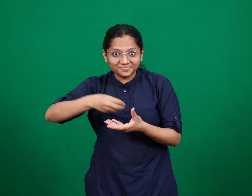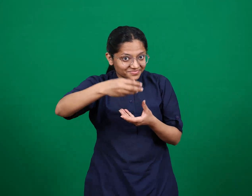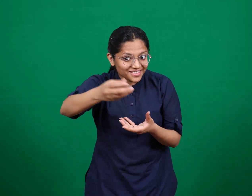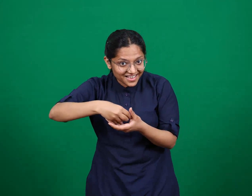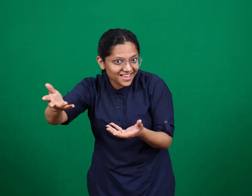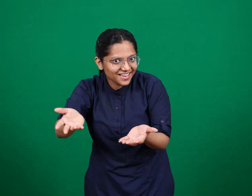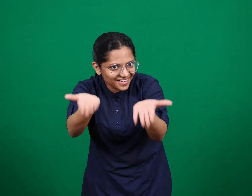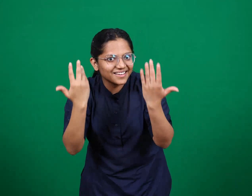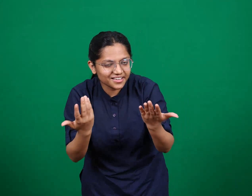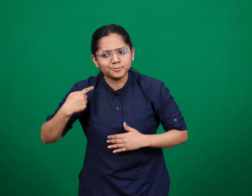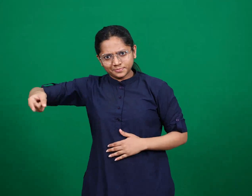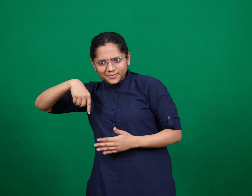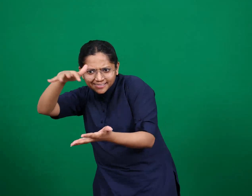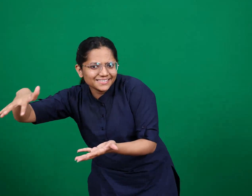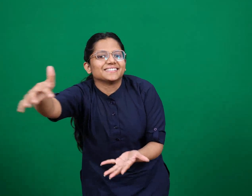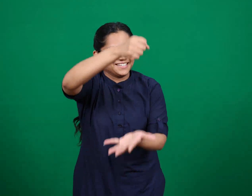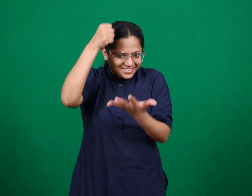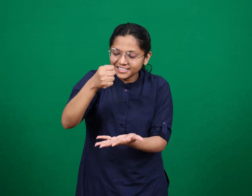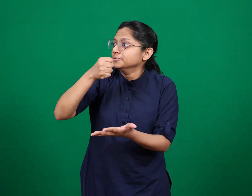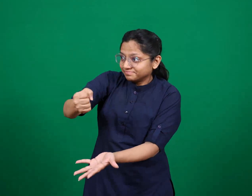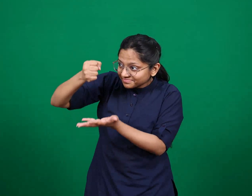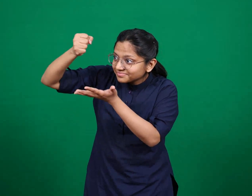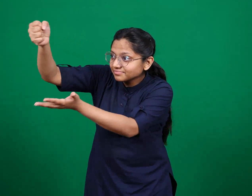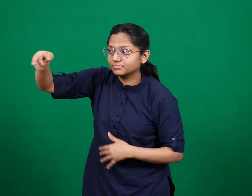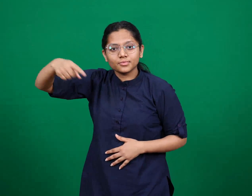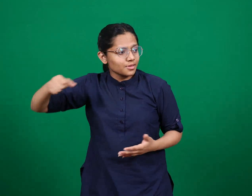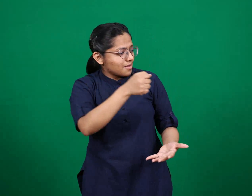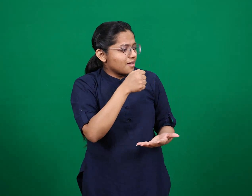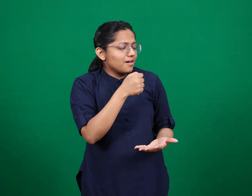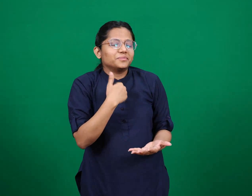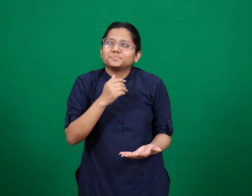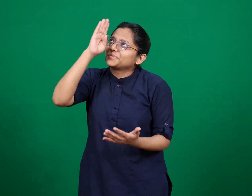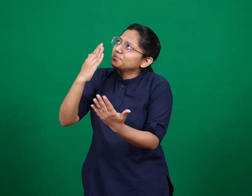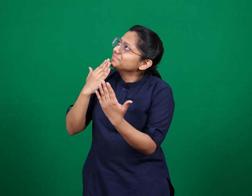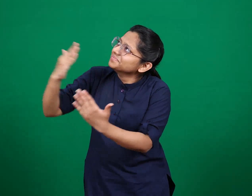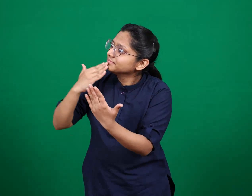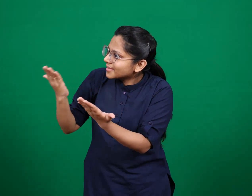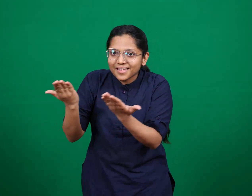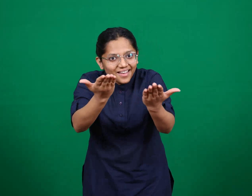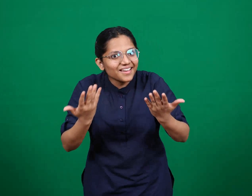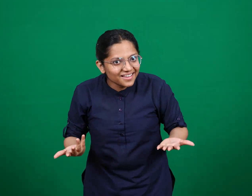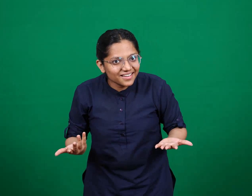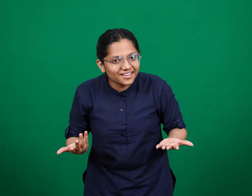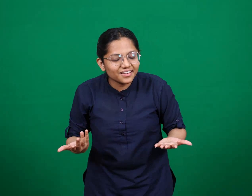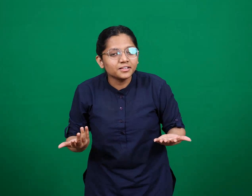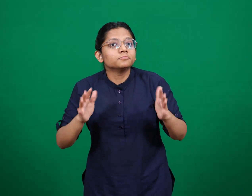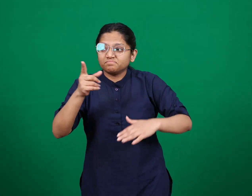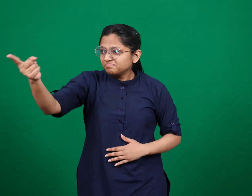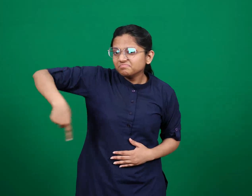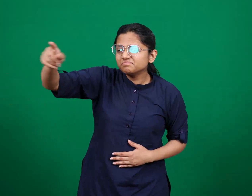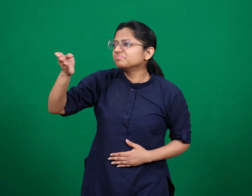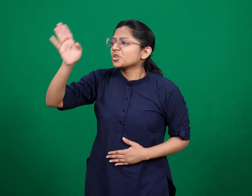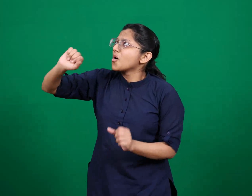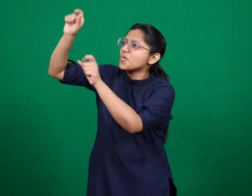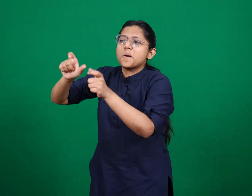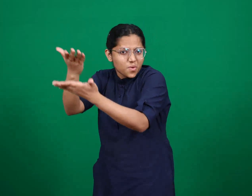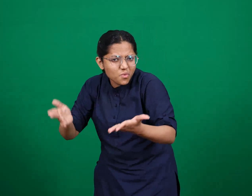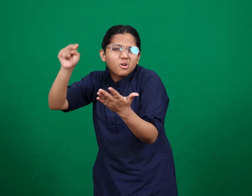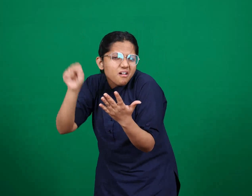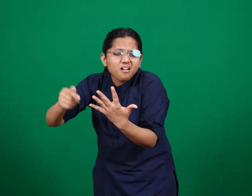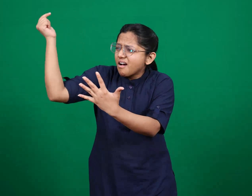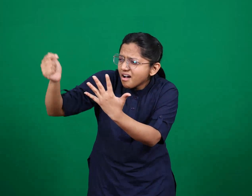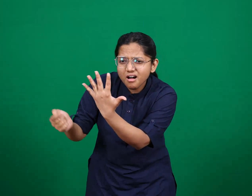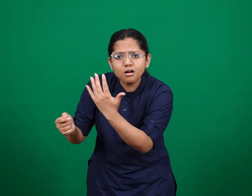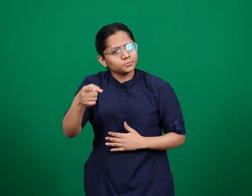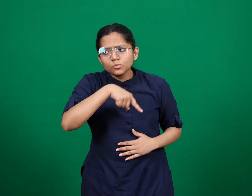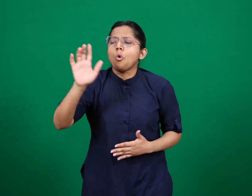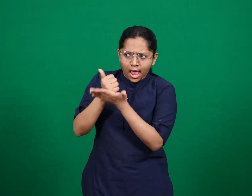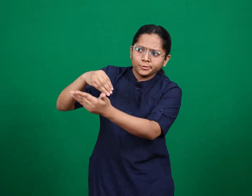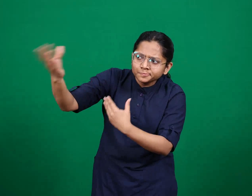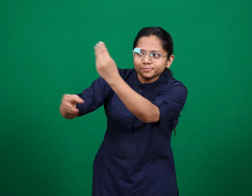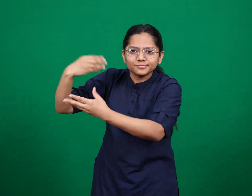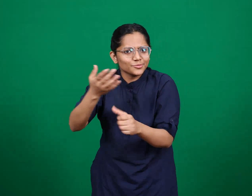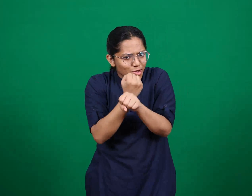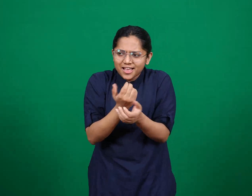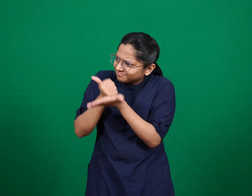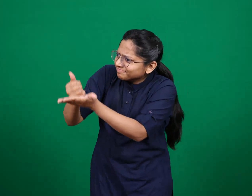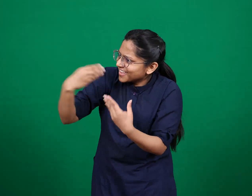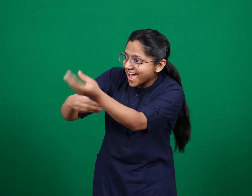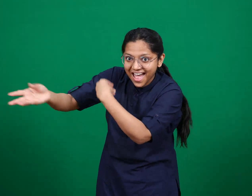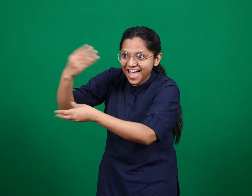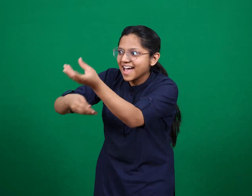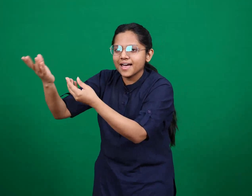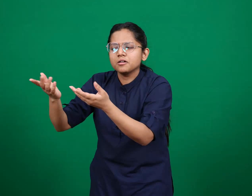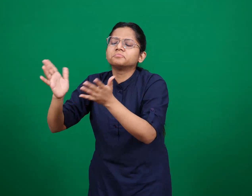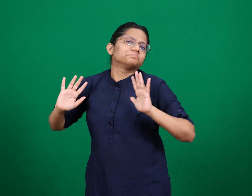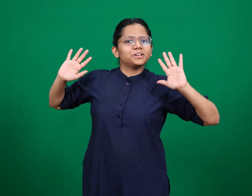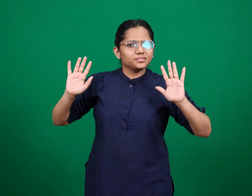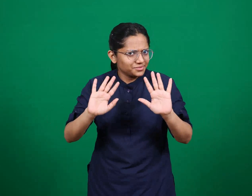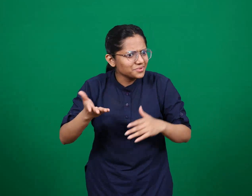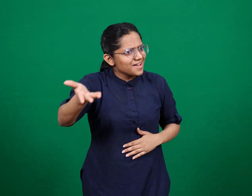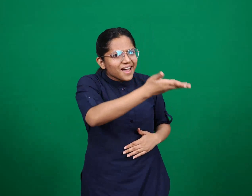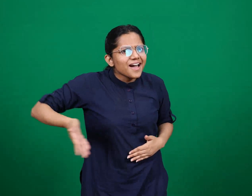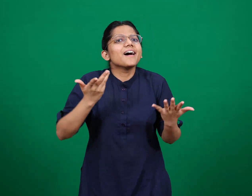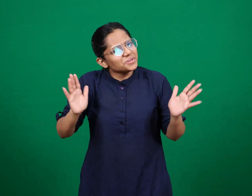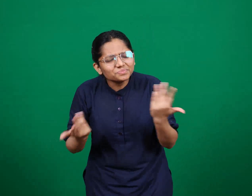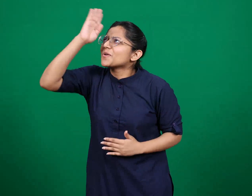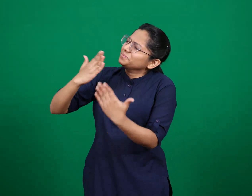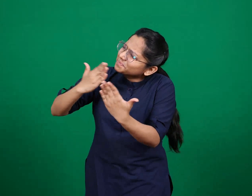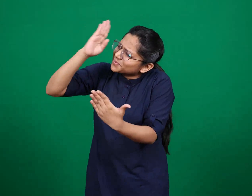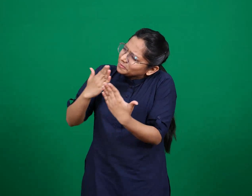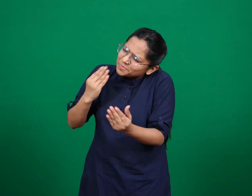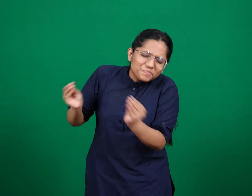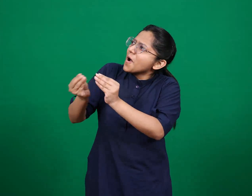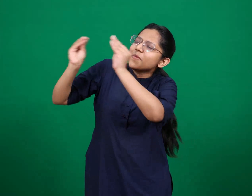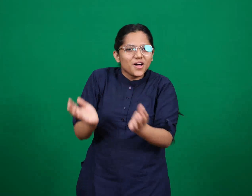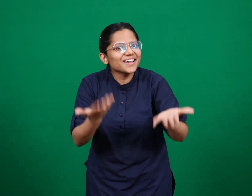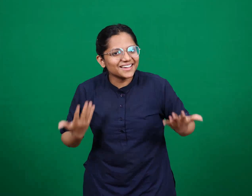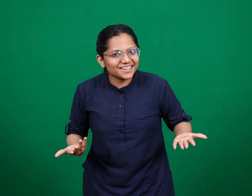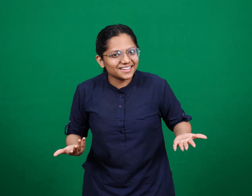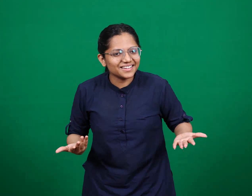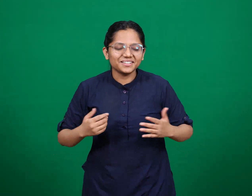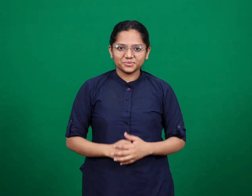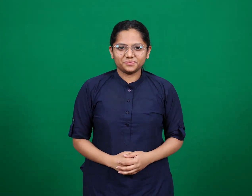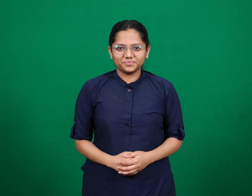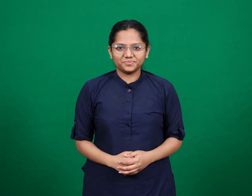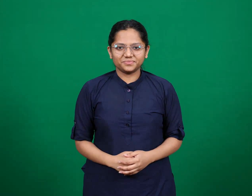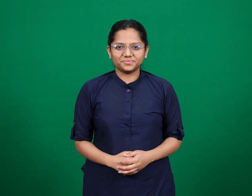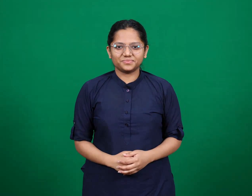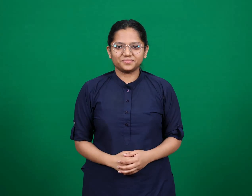For this ministry of service is not only supplying the needs of the saints, but is also overflowing in many expressions of thanksgiving to God.